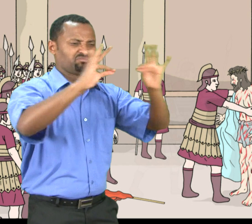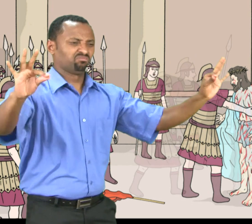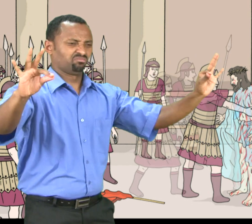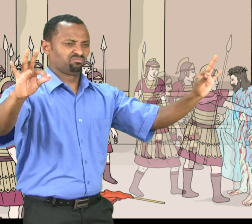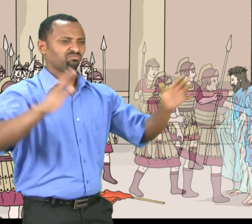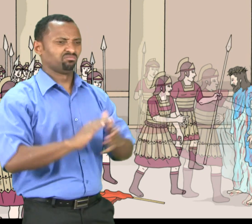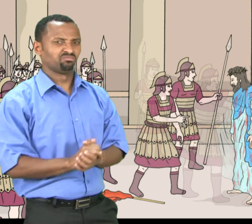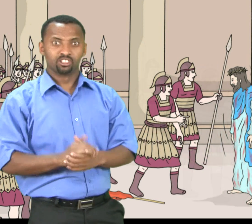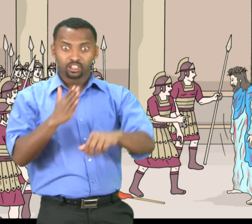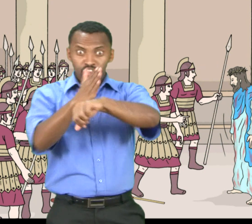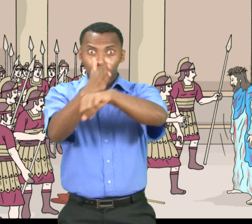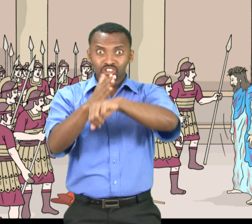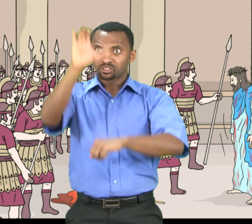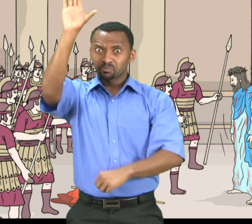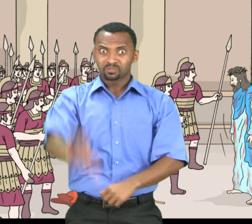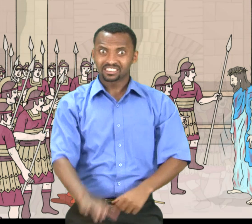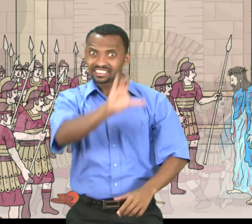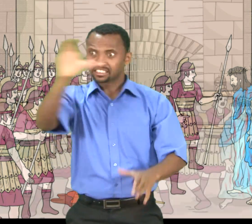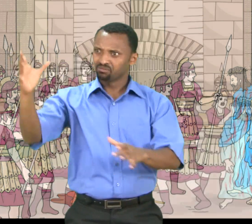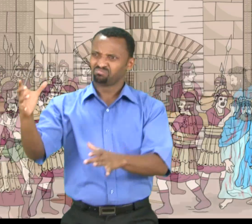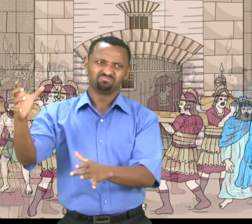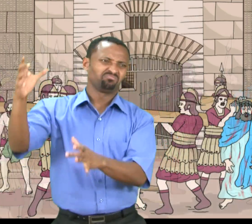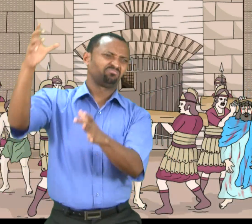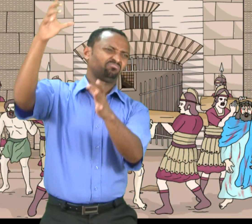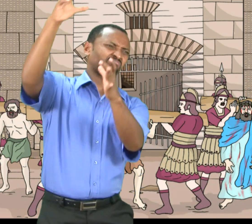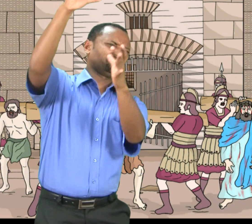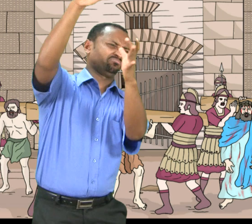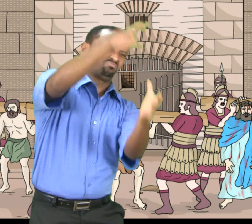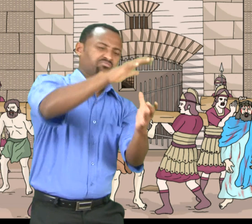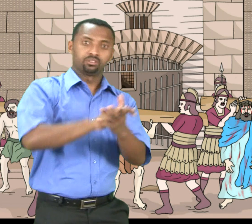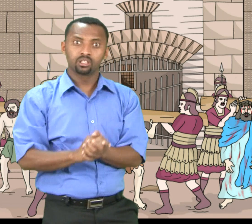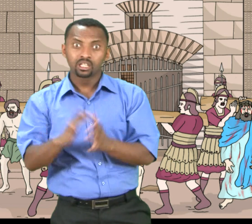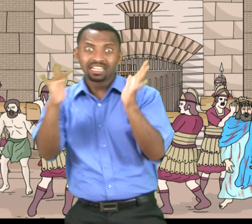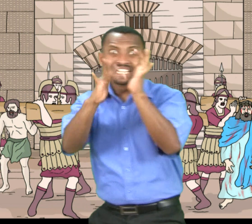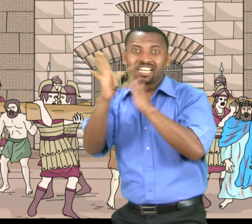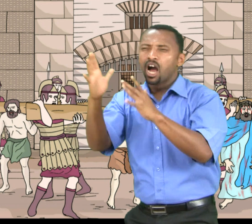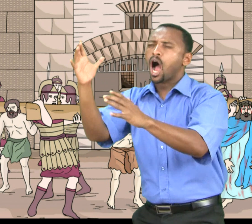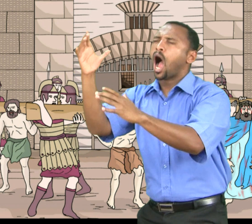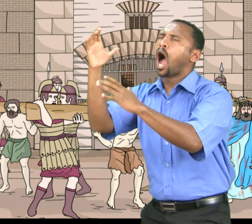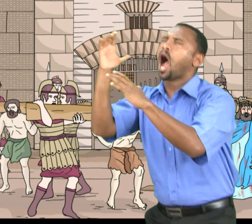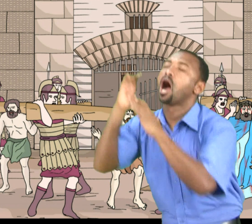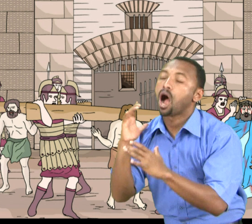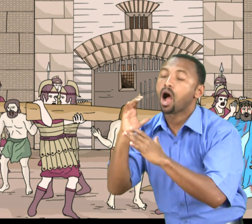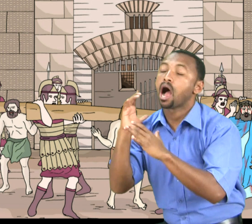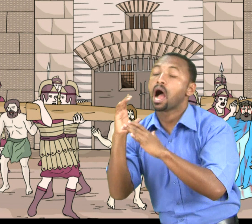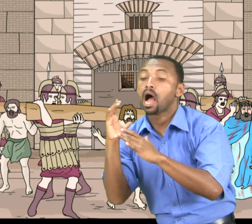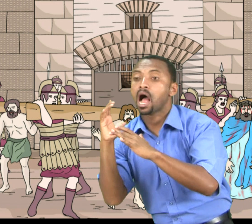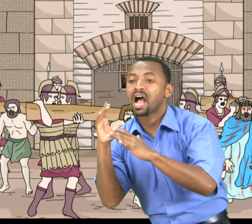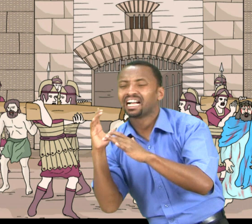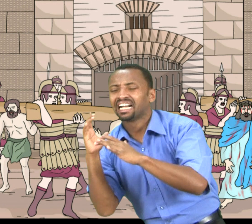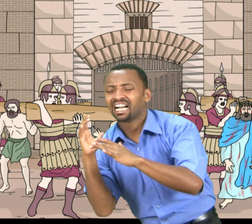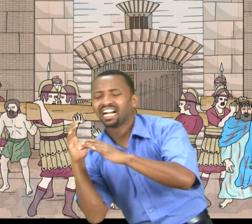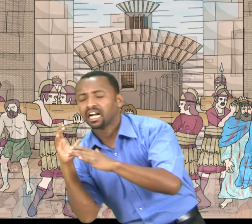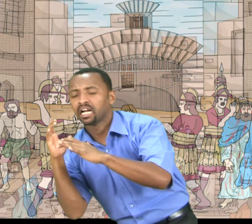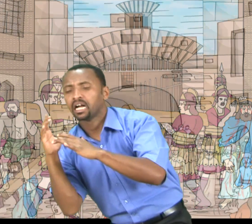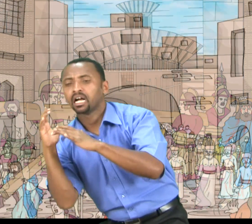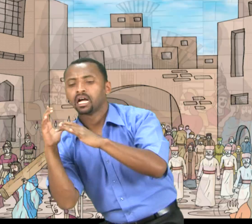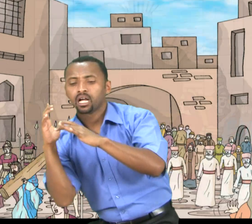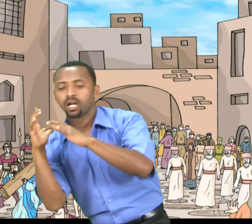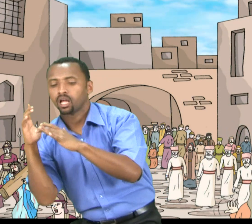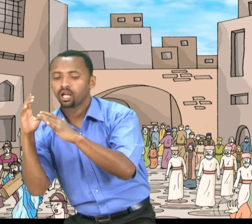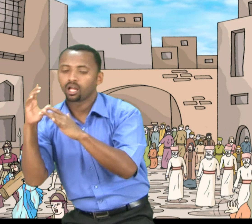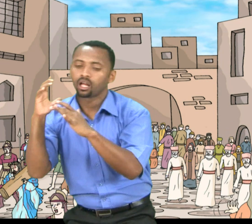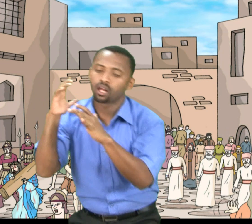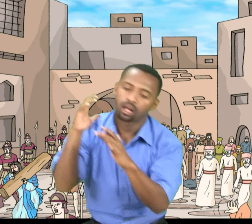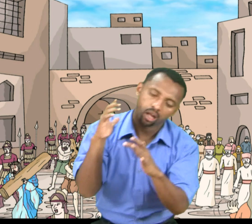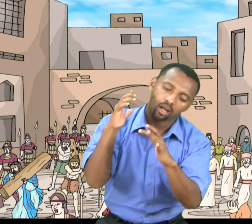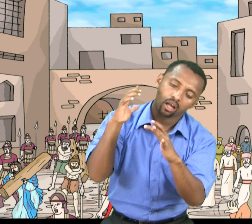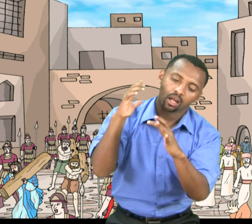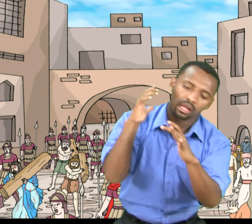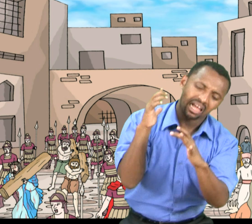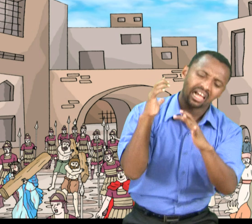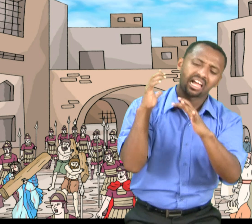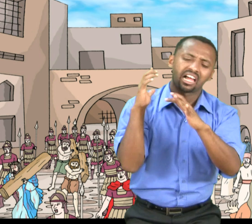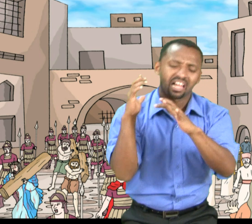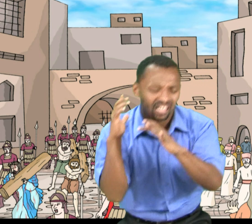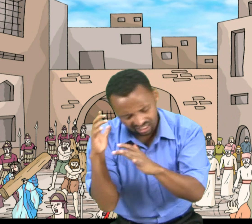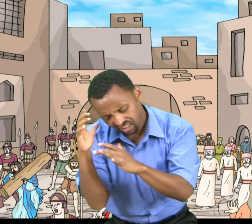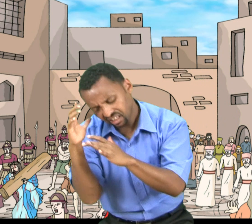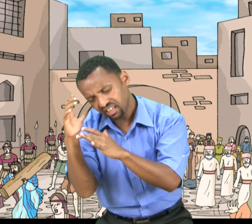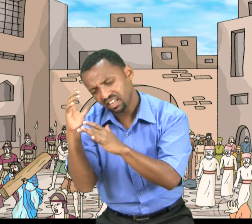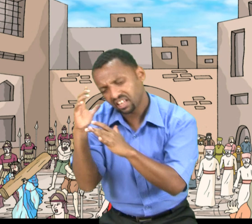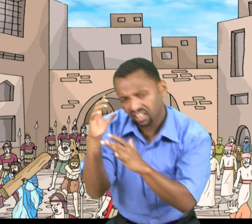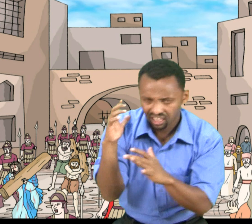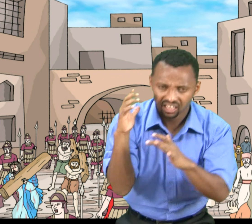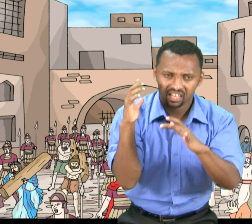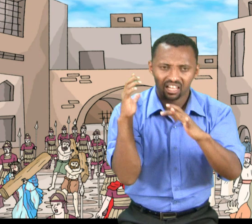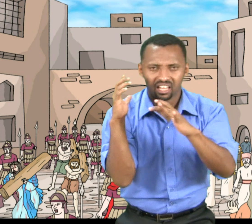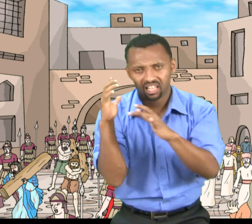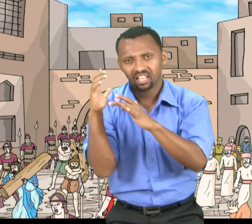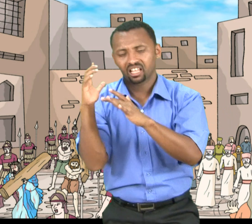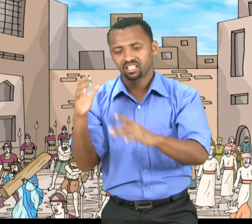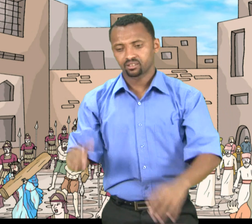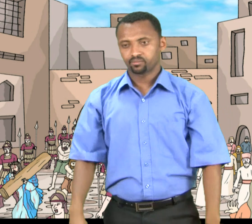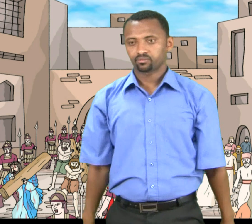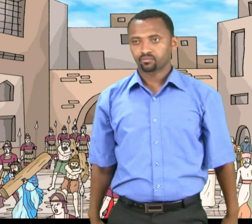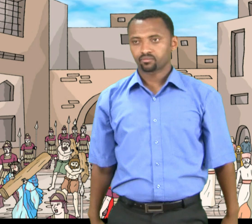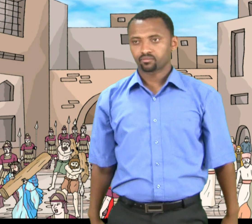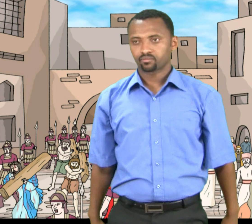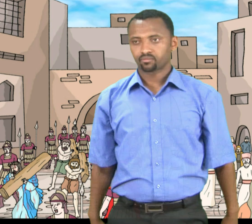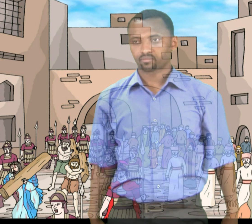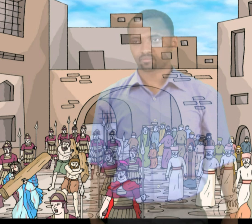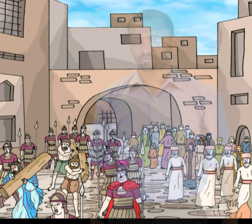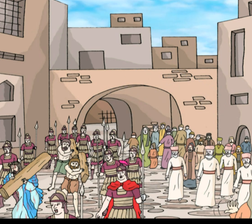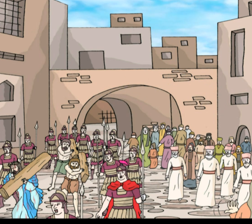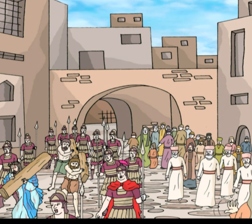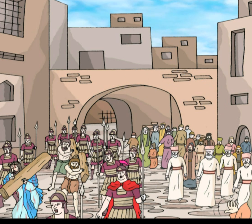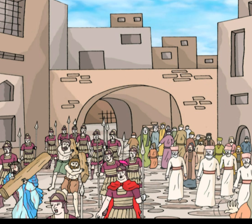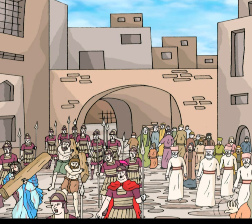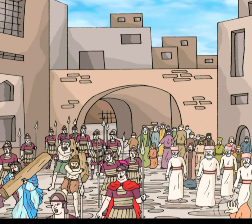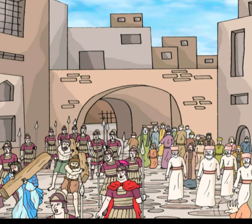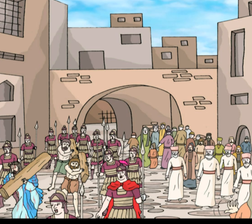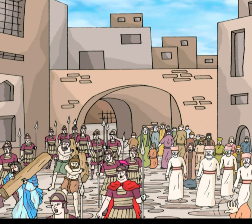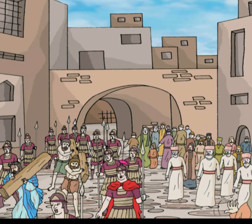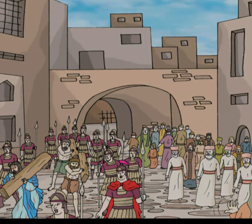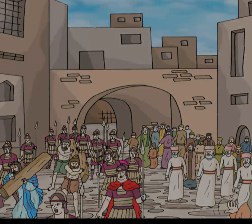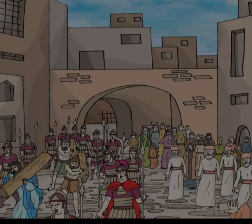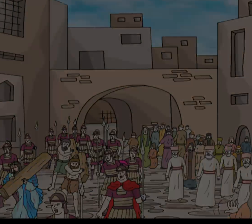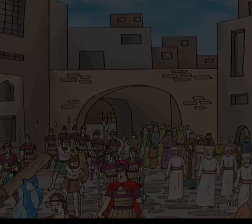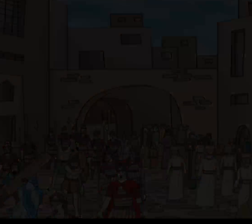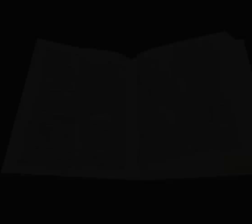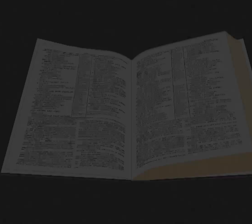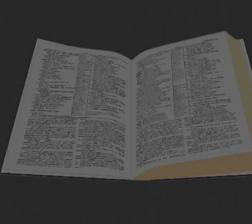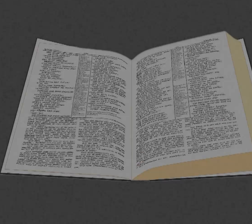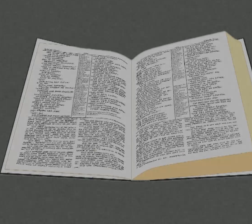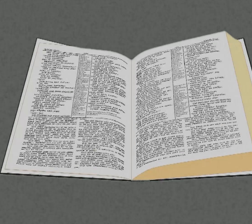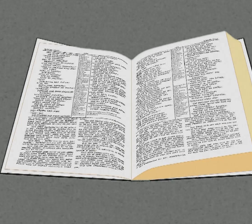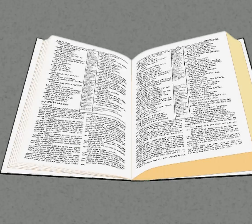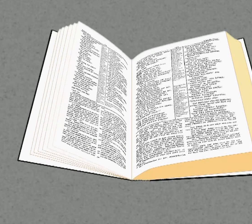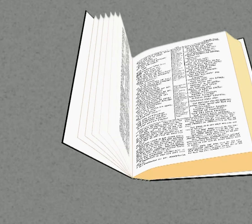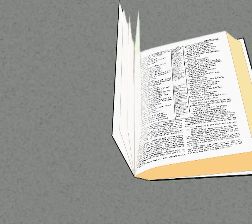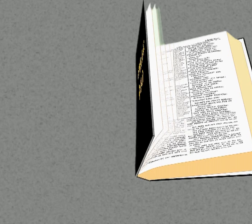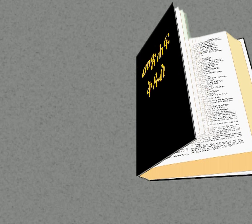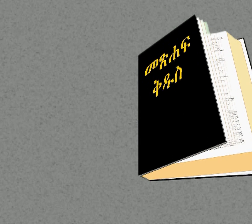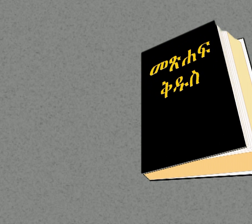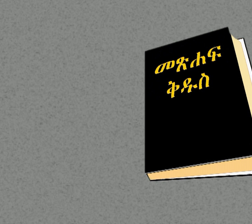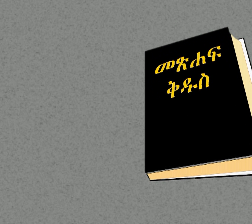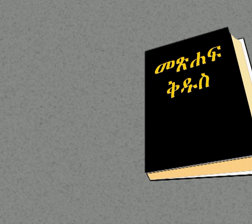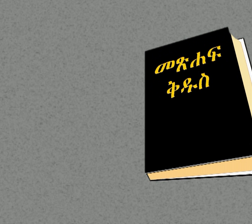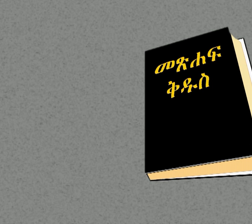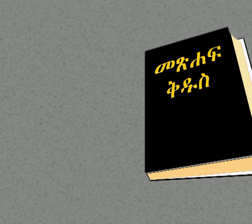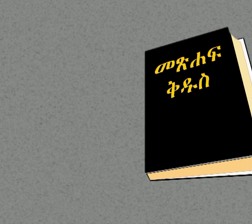Then they led Him away to crucify Him. Then the whole council rose and led Jesus away to Pilate. And they began to accuse Him, saying, “We found this man subverting our nation, forbidding payment of taxes to Caesar, and proclaiming Himself to be Christ, a King.” So Pilate asked Him, “Are You the King of the Jews?” “You have said so,” Jesus replied. Then Pilate said to the chief priests and the crowds, “I find no basis for a charge against this man.” But they kept insisting, “He stirs up the people all over Judea with His teaching. He began in Galilee and has come all the way here.” When Pilate heard this, he asked if the man was a Galilean. And learning that Jesus was under Herod’s jurisdiction, he sent Him to Herod, who himself was in Jerusalem at that time. When Herod saw Jesus, he was greatly pleased. He had wanted to see Him for a long time, because he had heard about Him and was hoping to see Him perform a miracle. Herod questioned Jesus at great length, but He gave no answer. Meanwhile, the chief priests and scribes stood there, vehemently accusing Him. And even Herod and his soldiers ridiculed and mocked Him. Dressing Him in a fine robe, they sent Him back to Pilate. That day Herod and Pilate became friends; before this time they had been enemies. Then Pilate called together the chief priests, the rulers, and the people, and said to them, “You brought me this man as one who was inciting the people to rebellion. I have examined Him here in your presence and found Him not guilty of your charges against Him. Neither has Herod, for he sent Him back to us. As you can see, He has done nothing deserving of death. Therefore I will punish Him and release Him.”